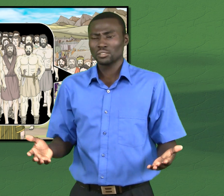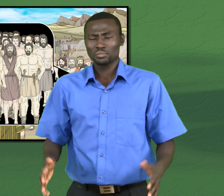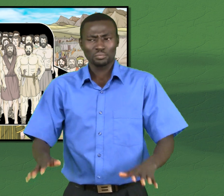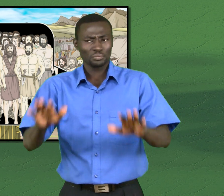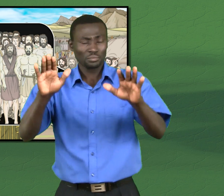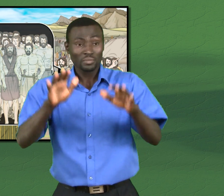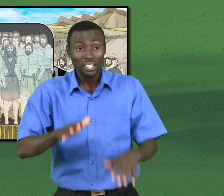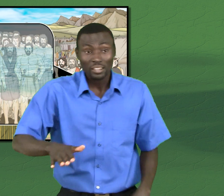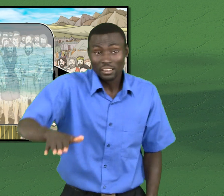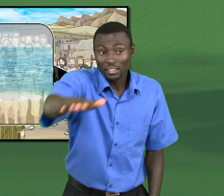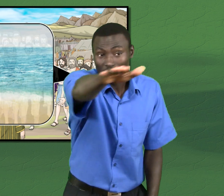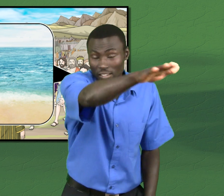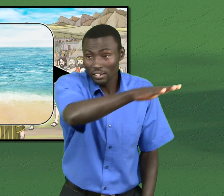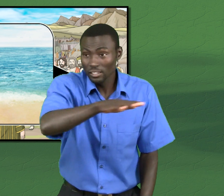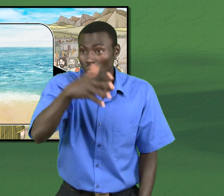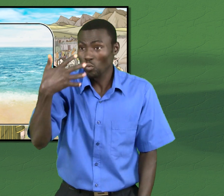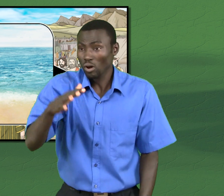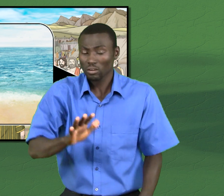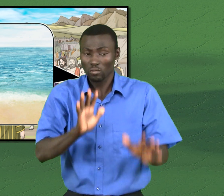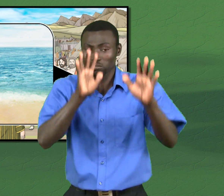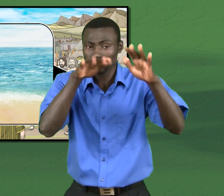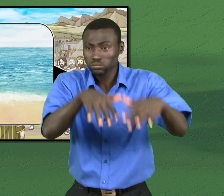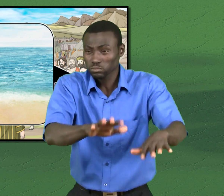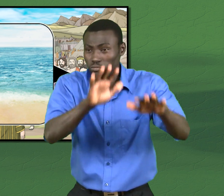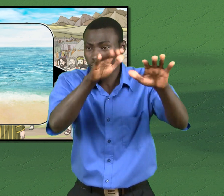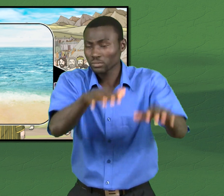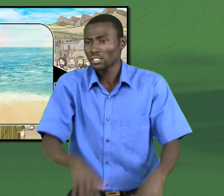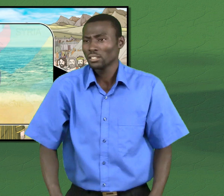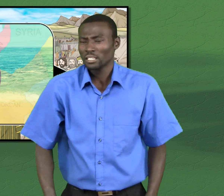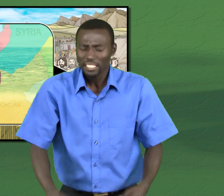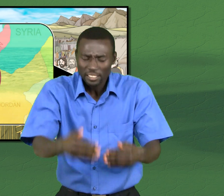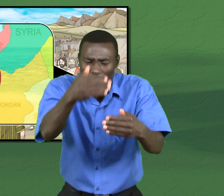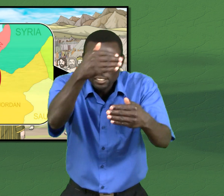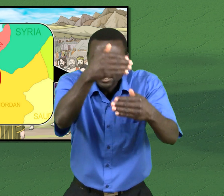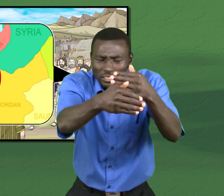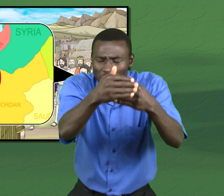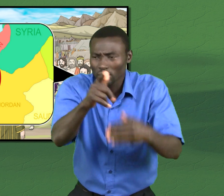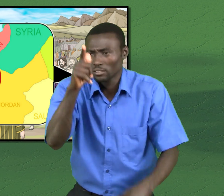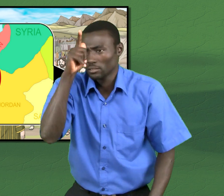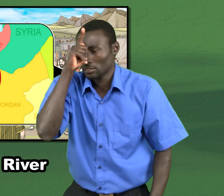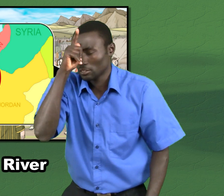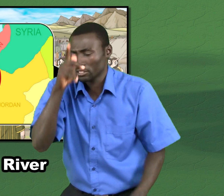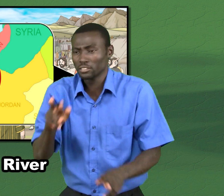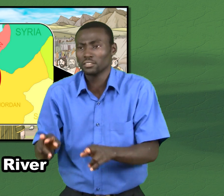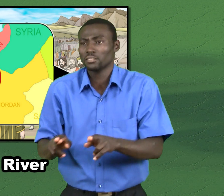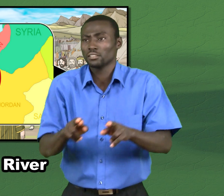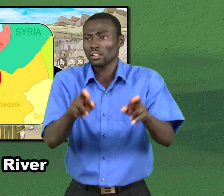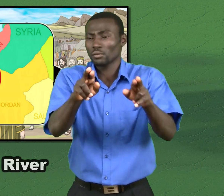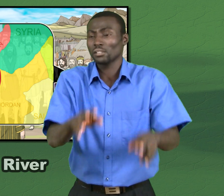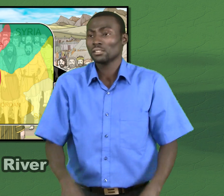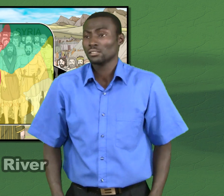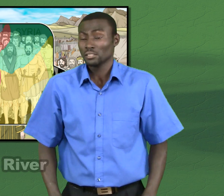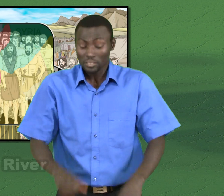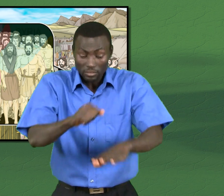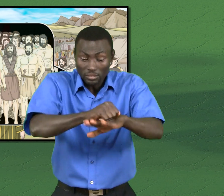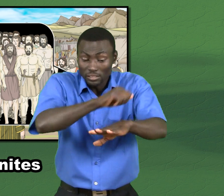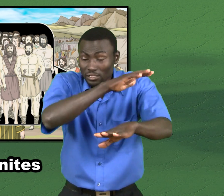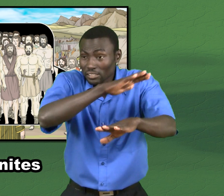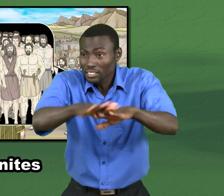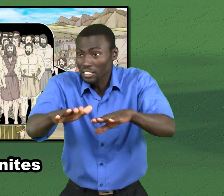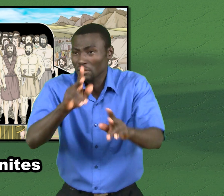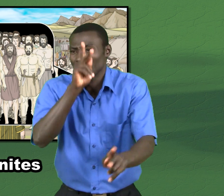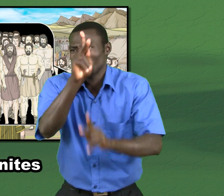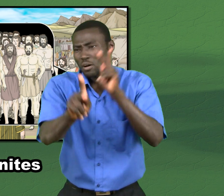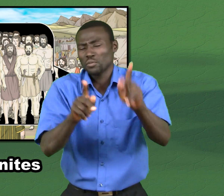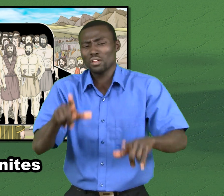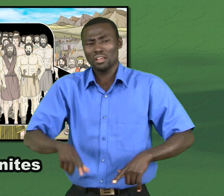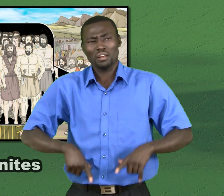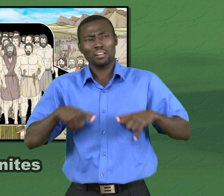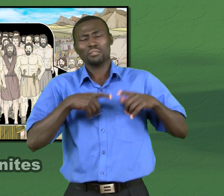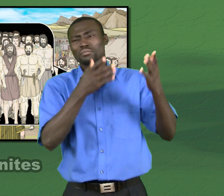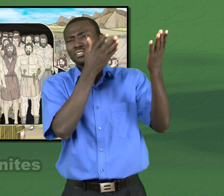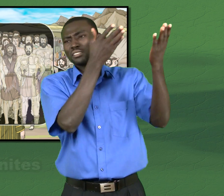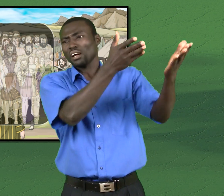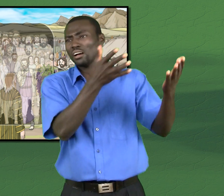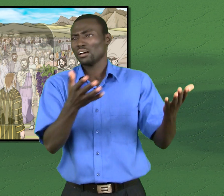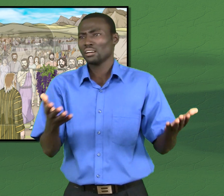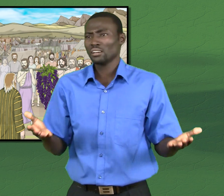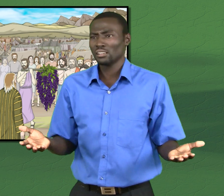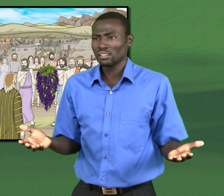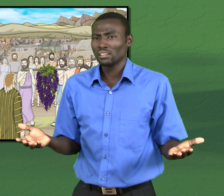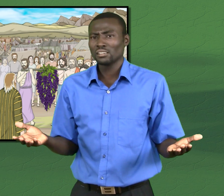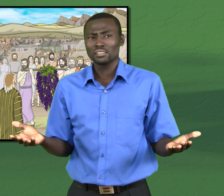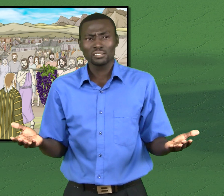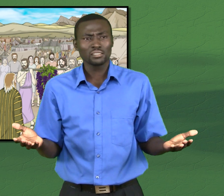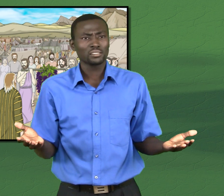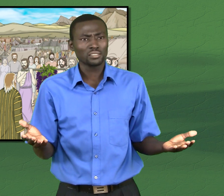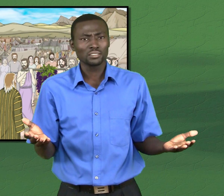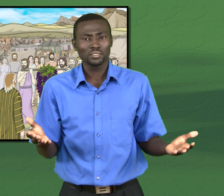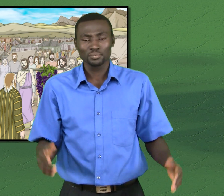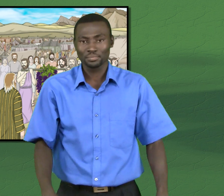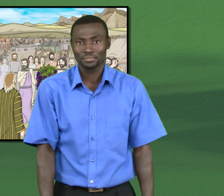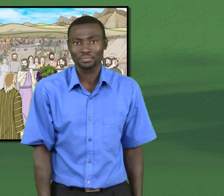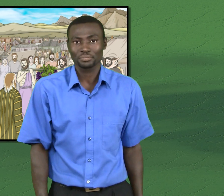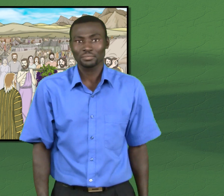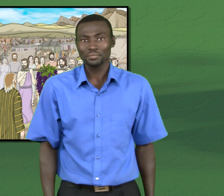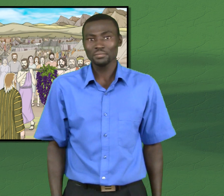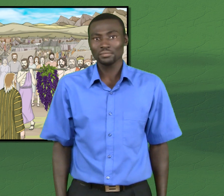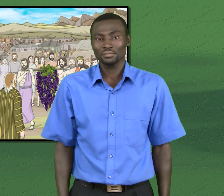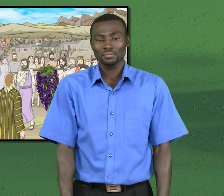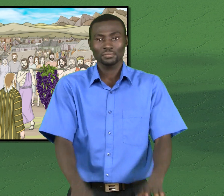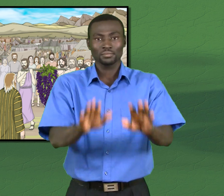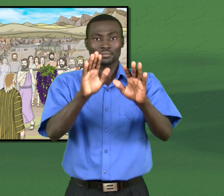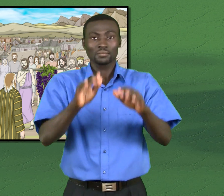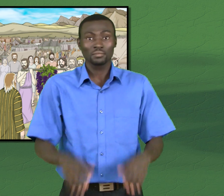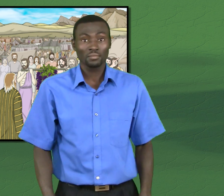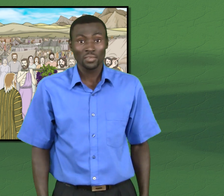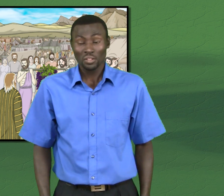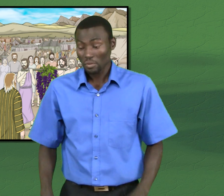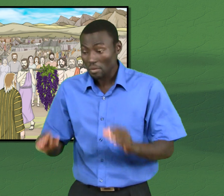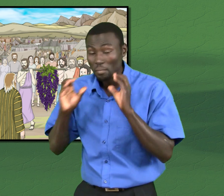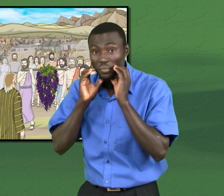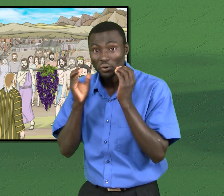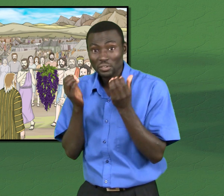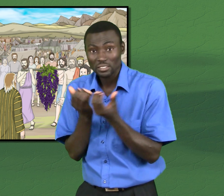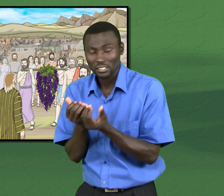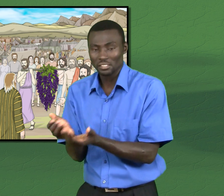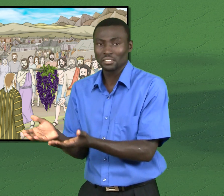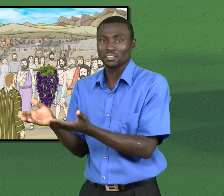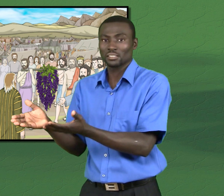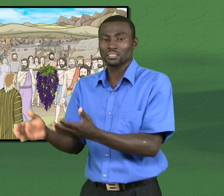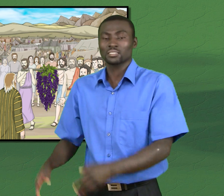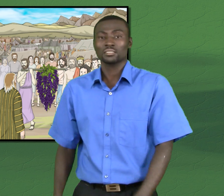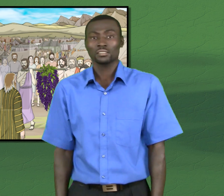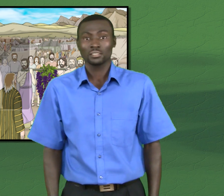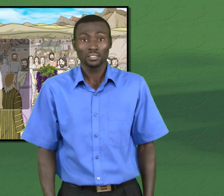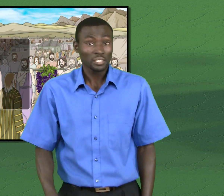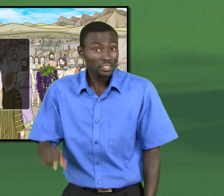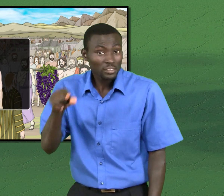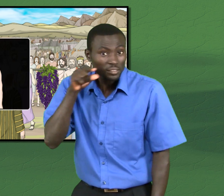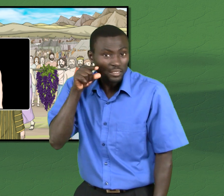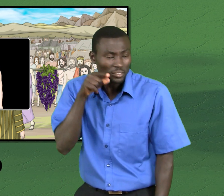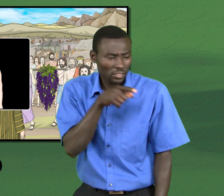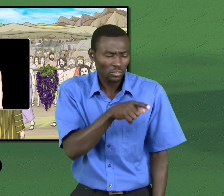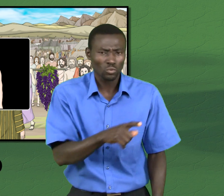and the Canaanites live by the sea and along the Jordan.”